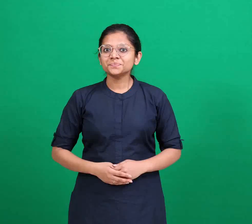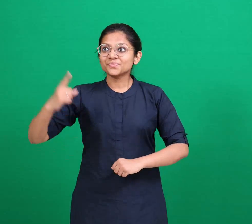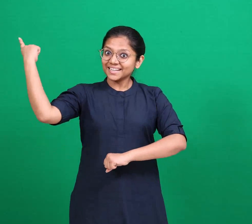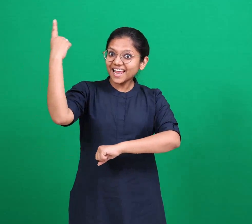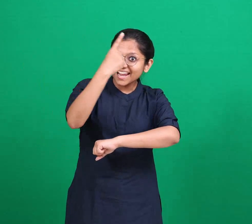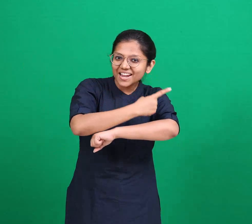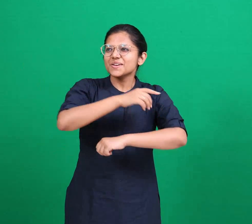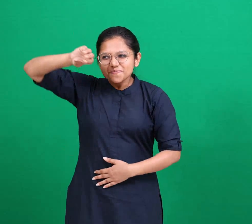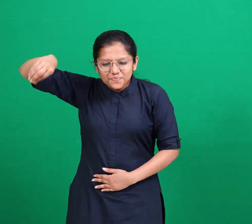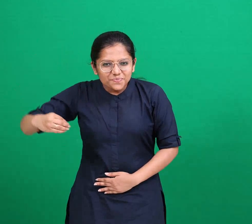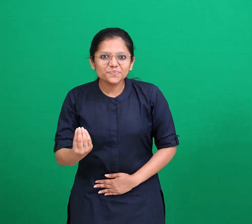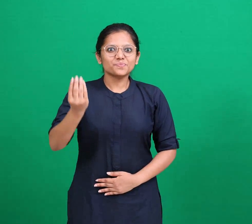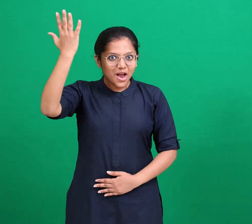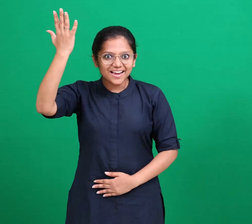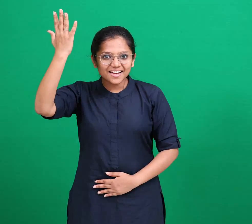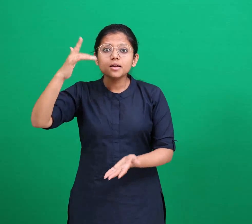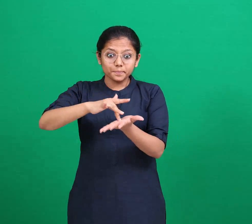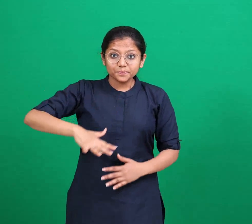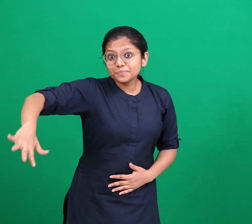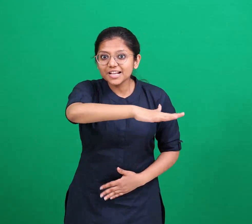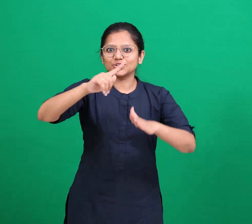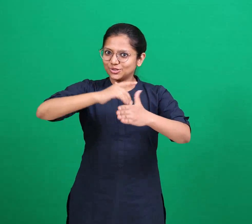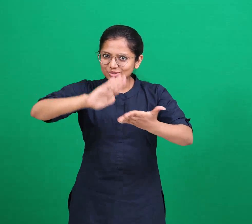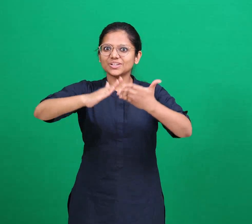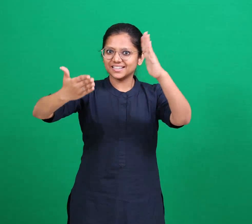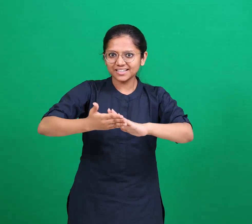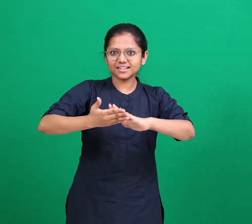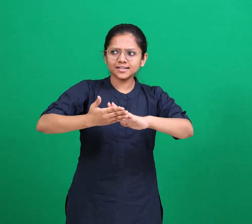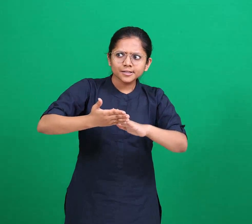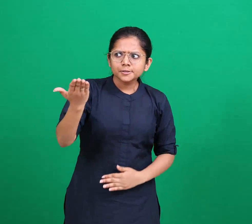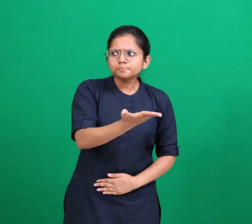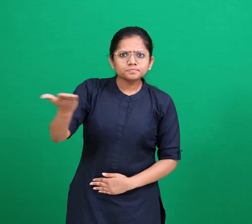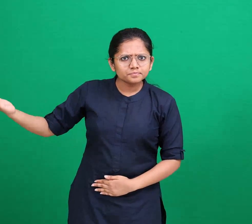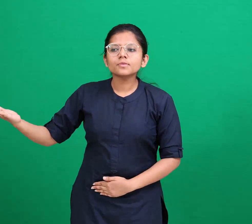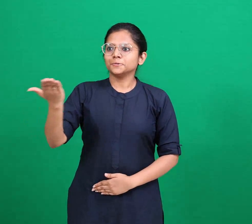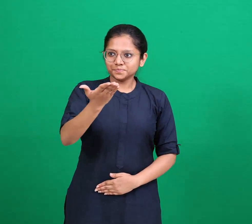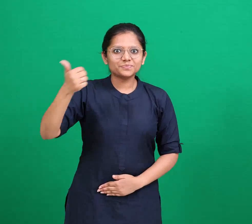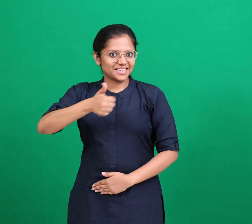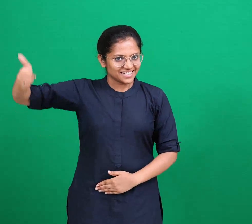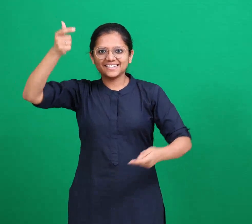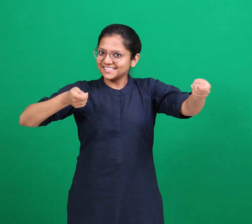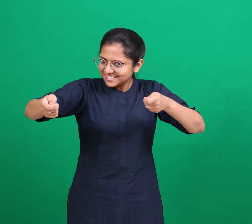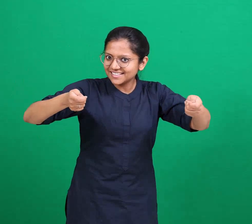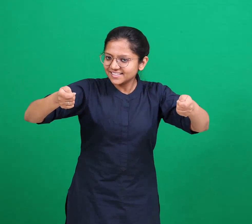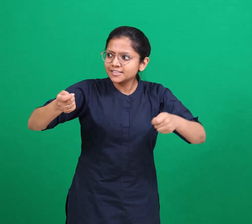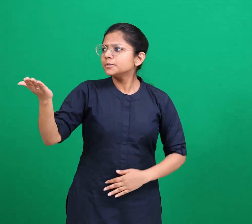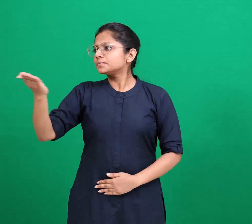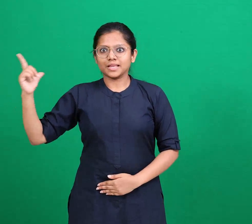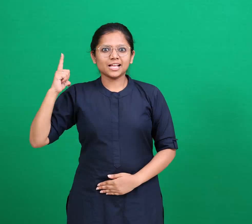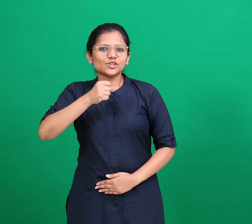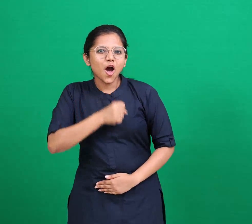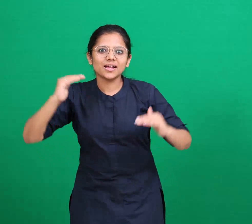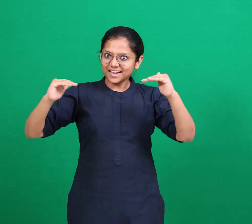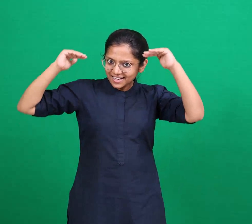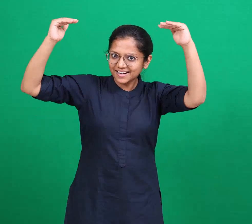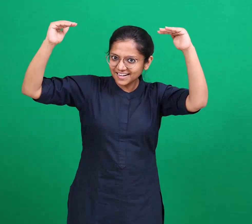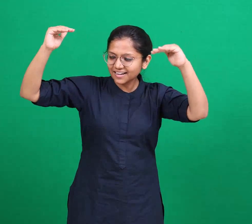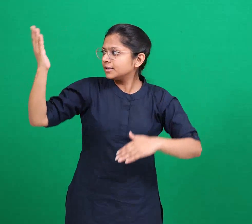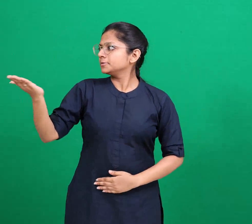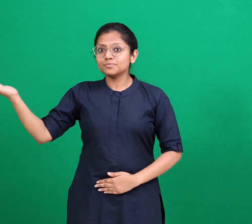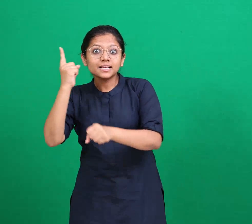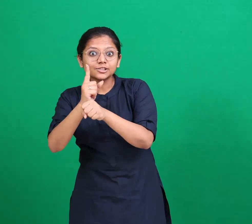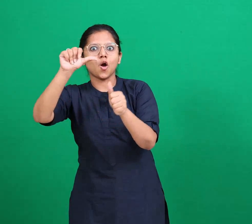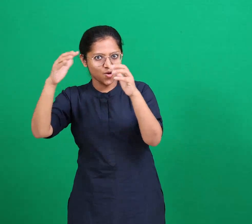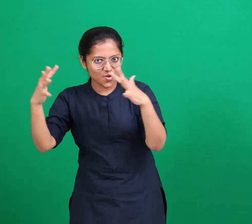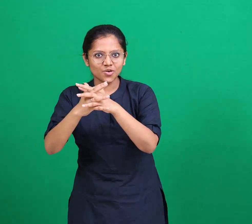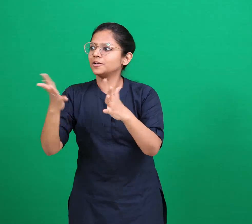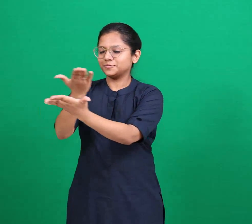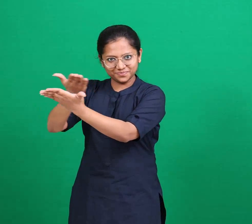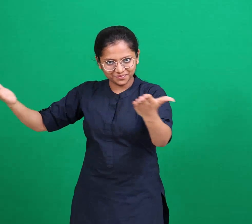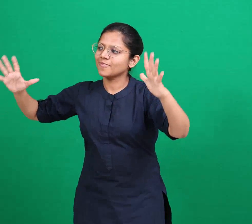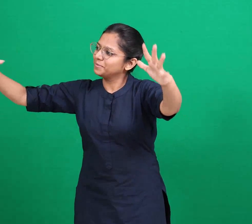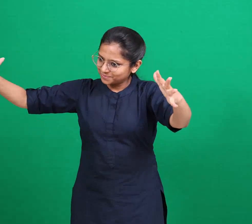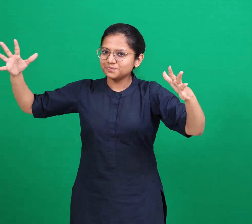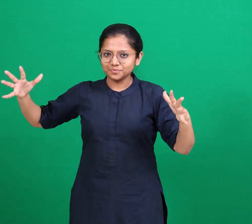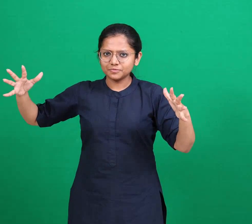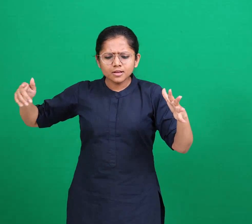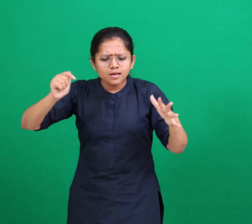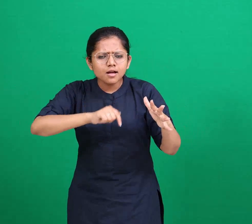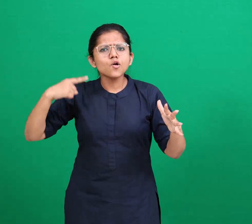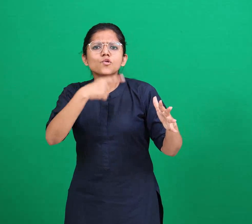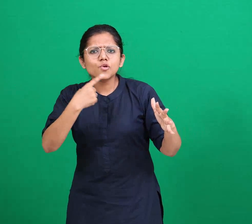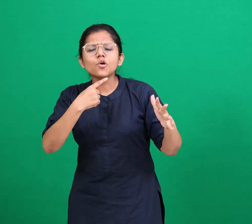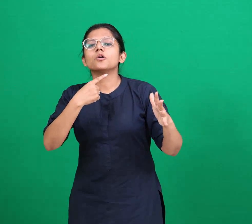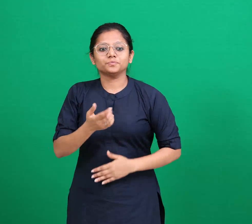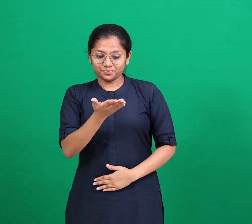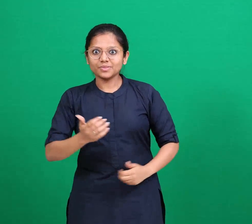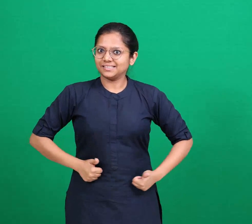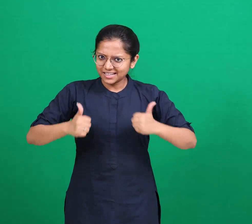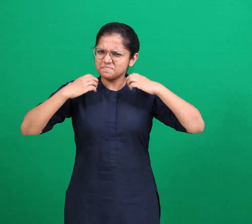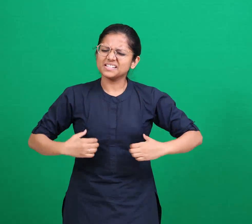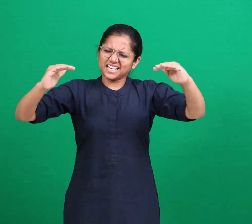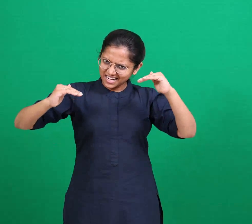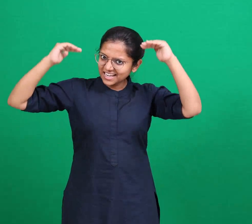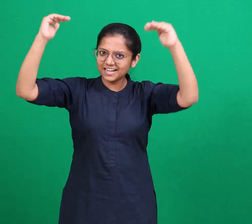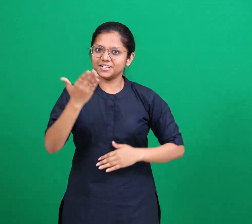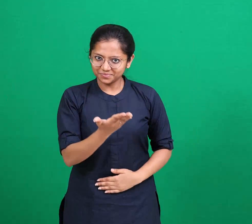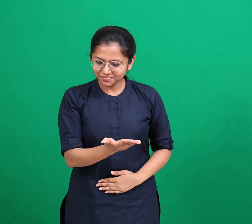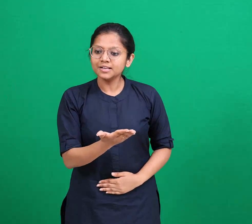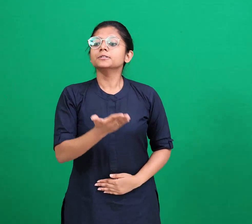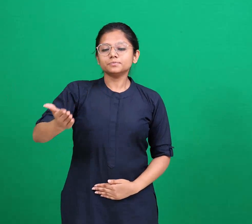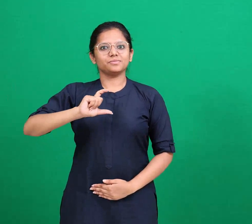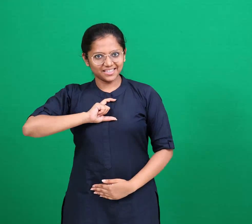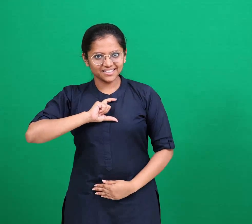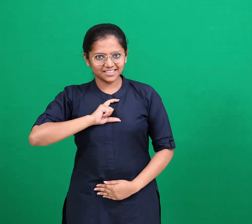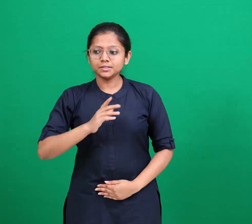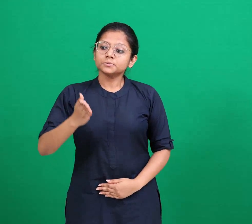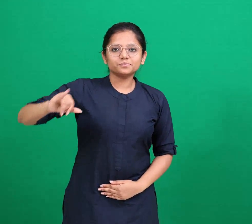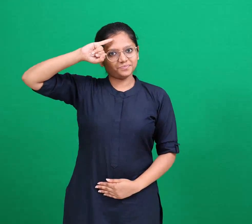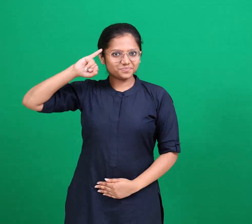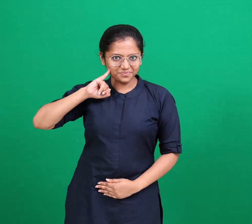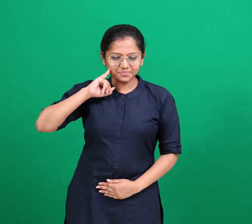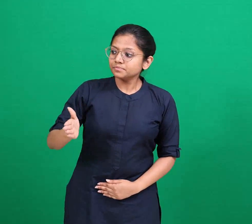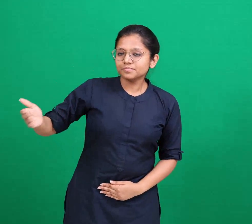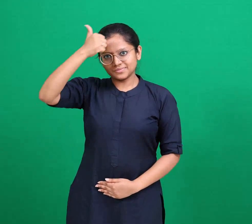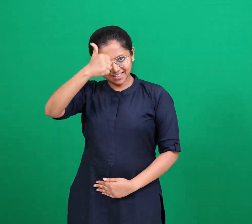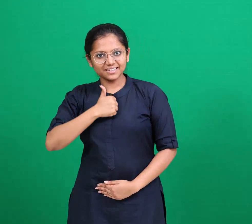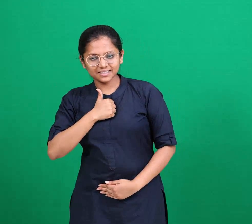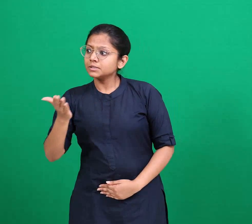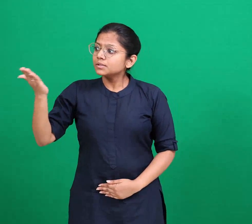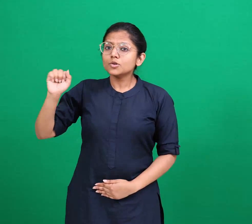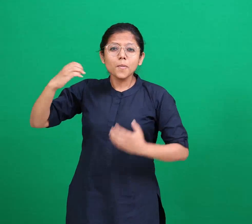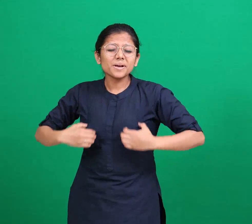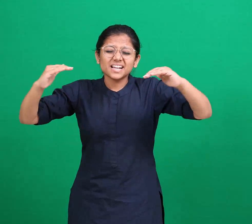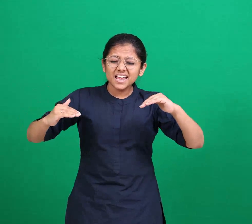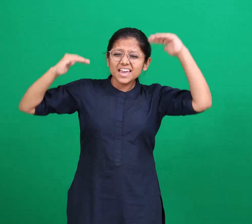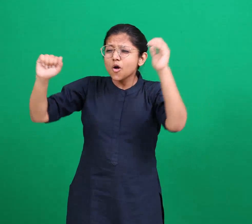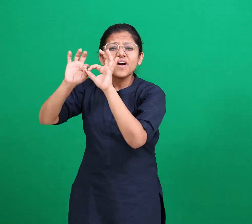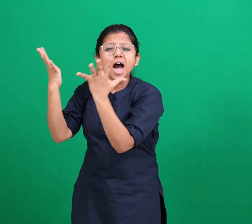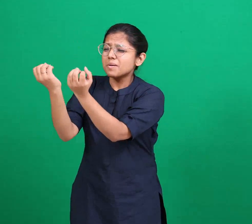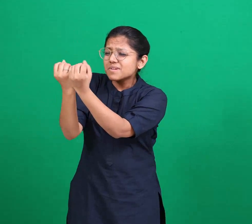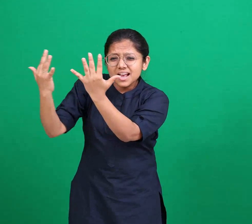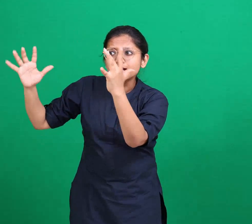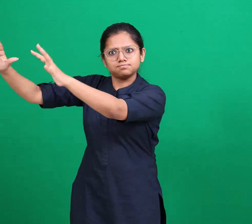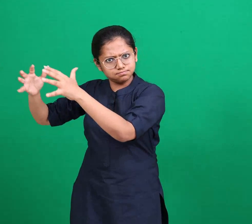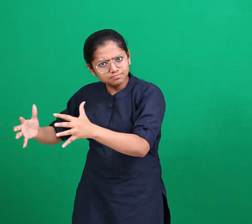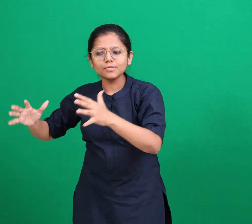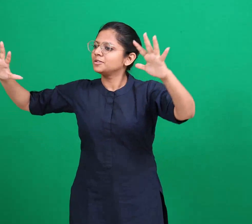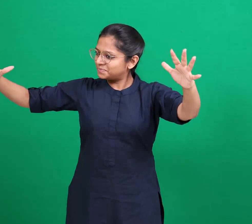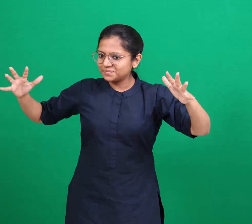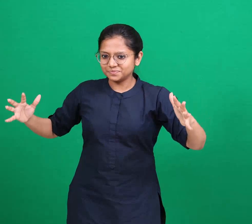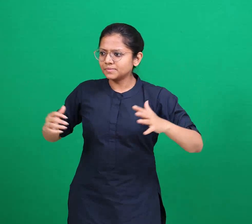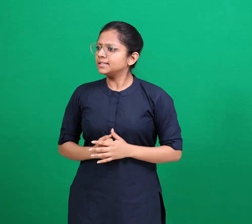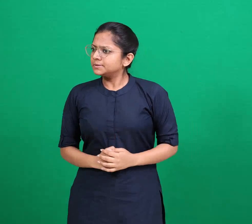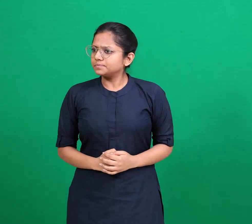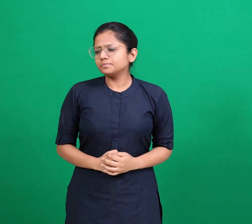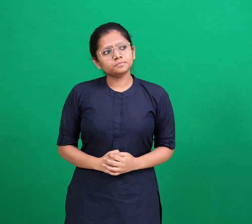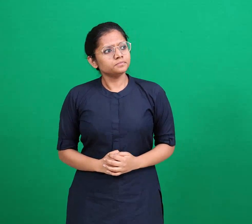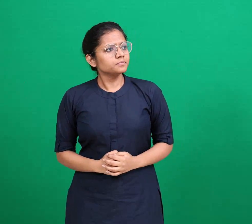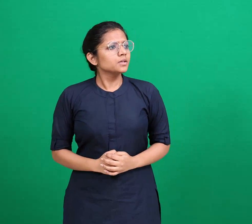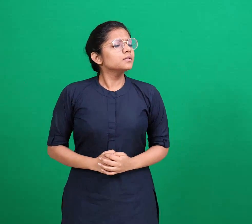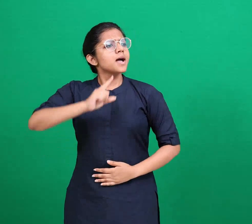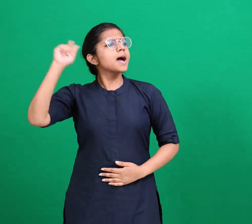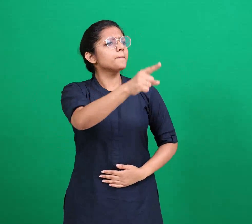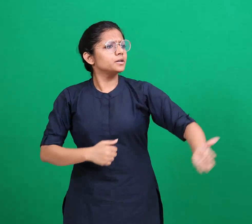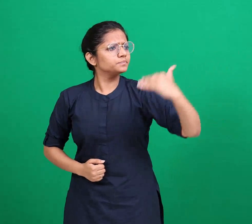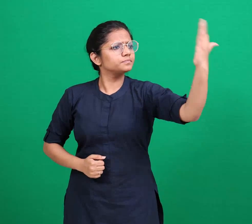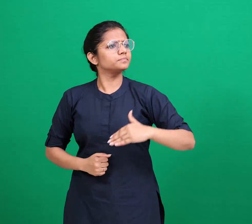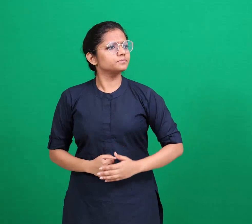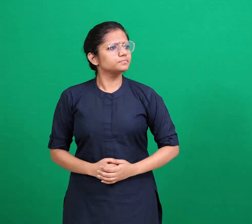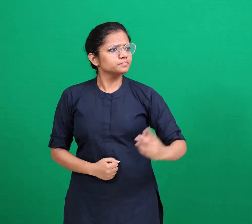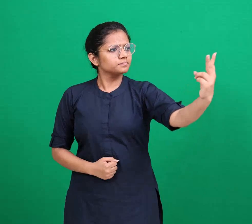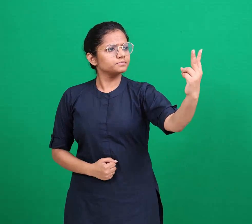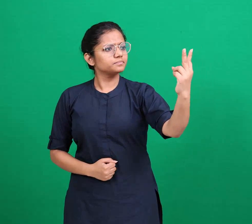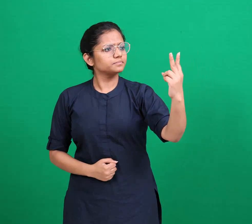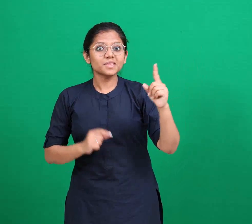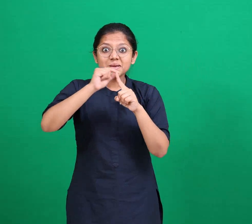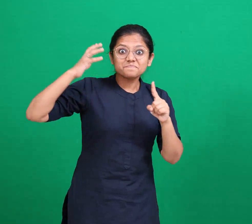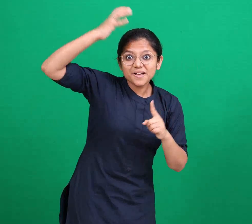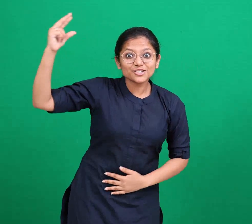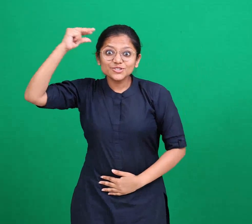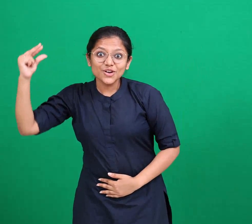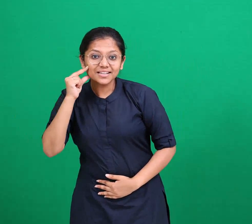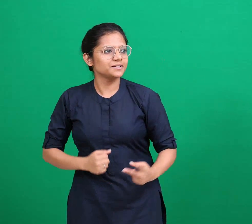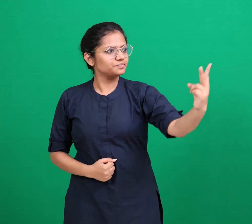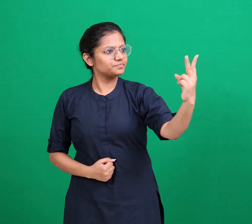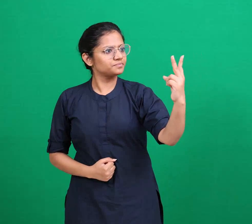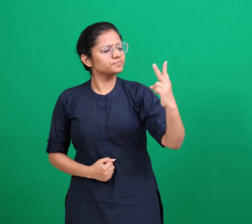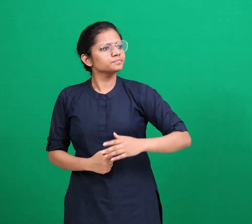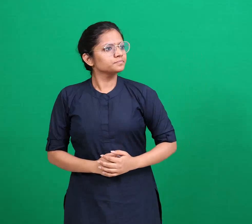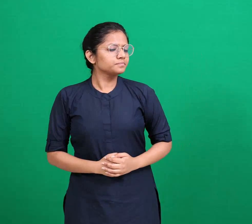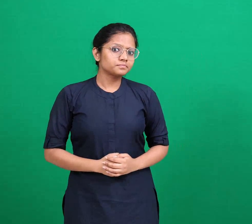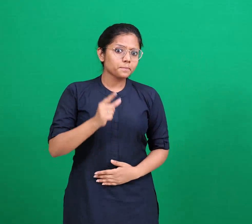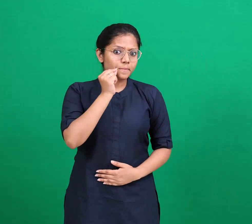The next day the rulers, elders, and scribes assembled in Jerusalem, along with Annas the high priest, Caiaphas, John, Alexander, and many others from the high priest's family.